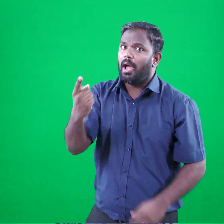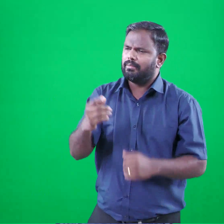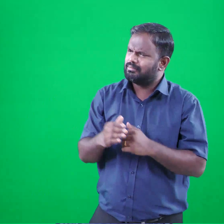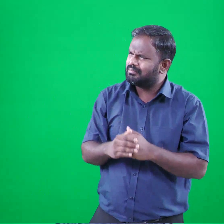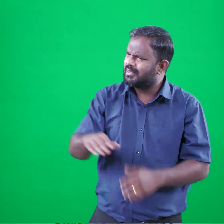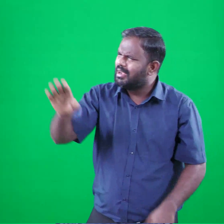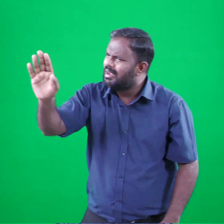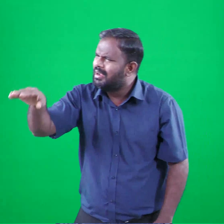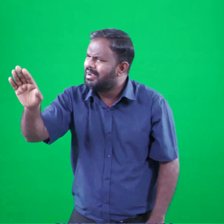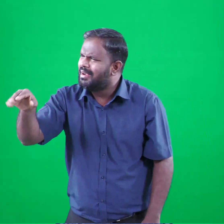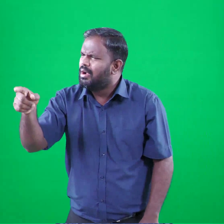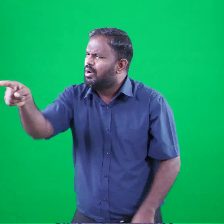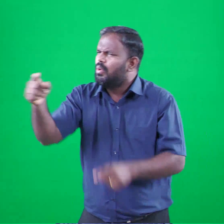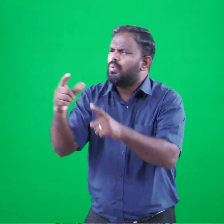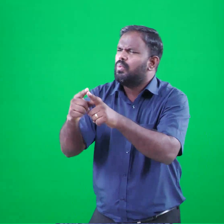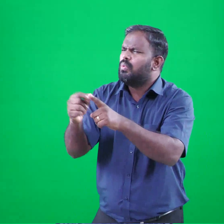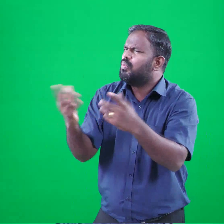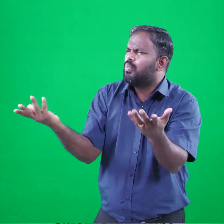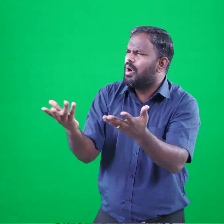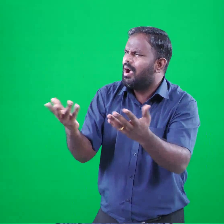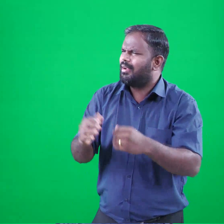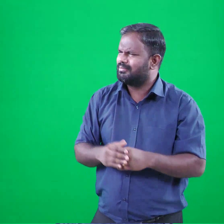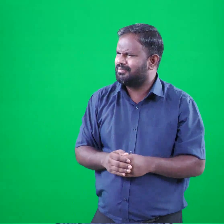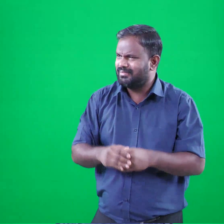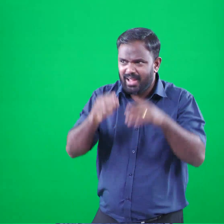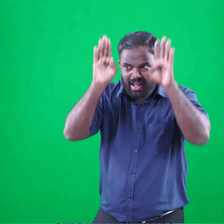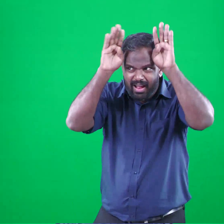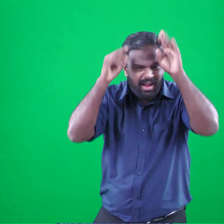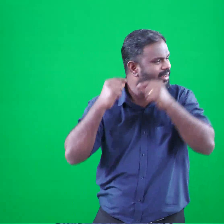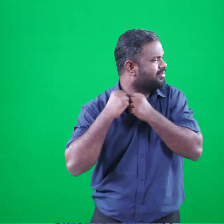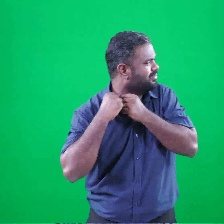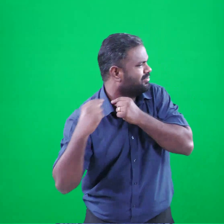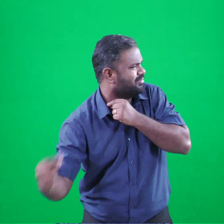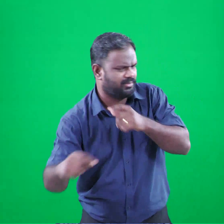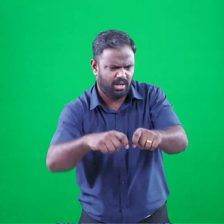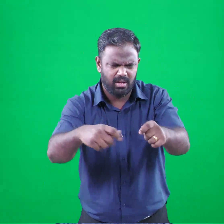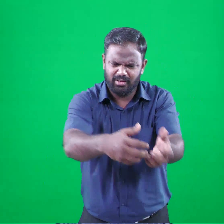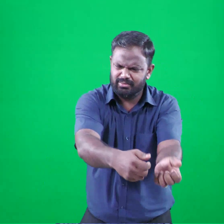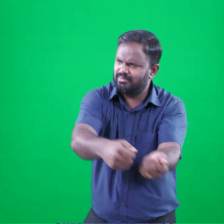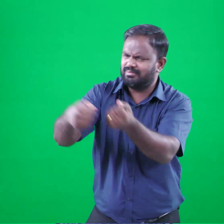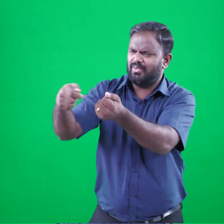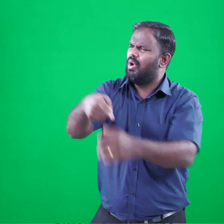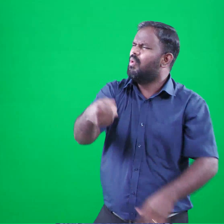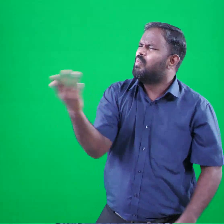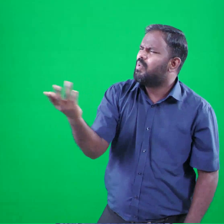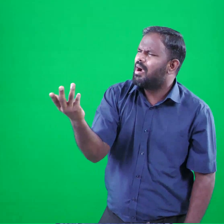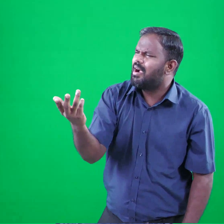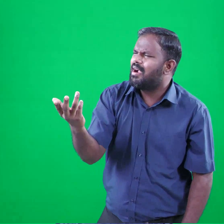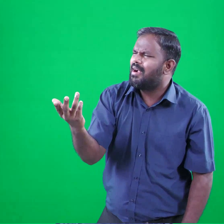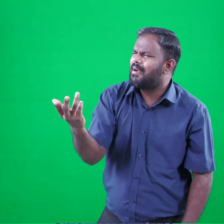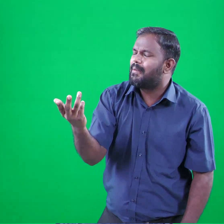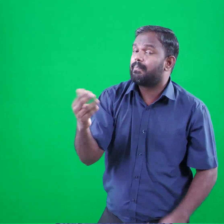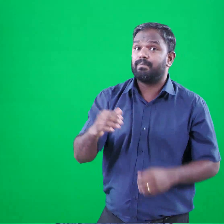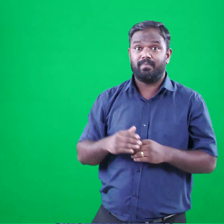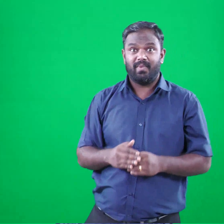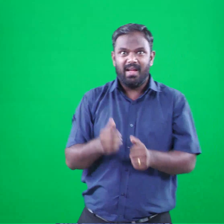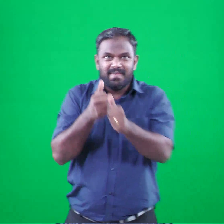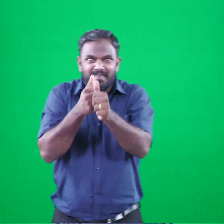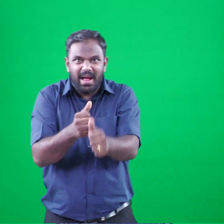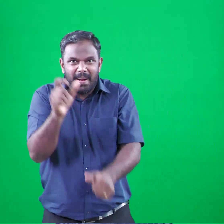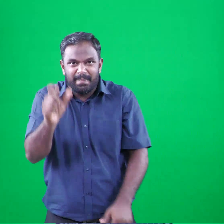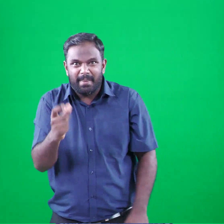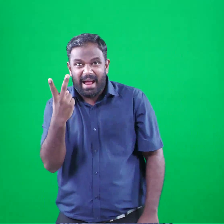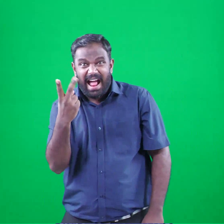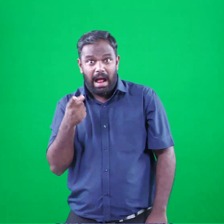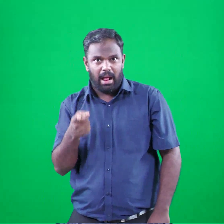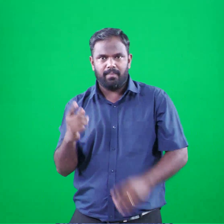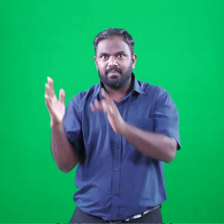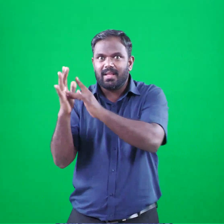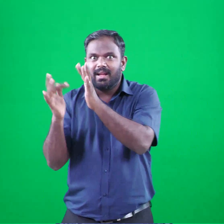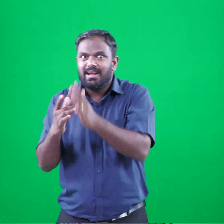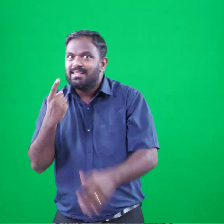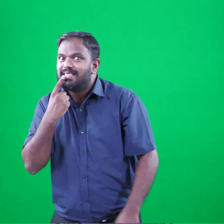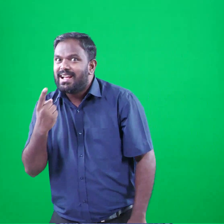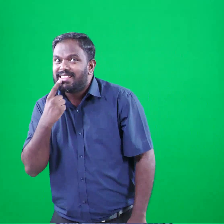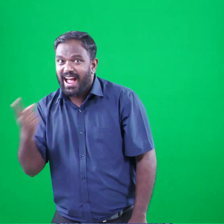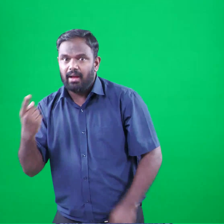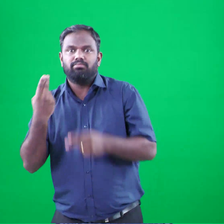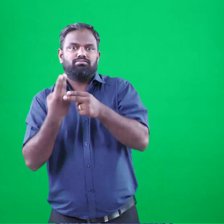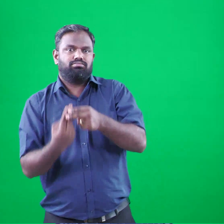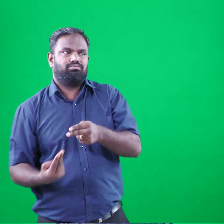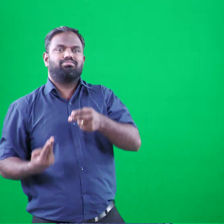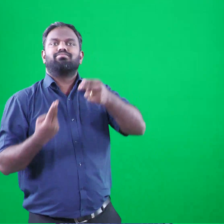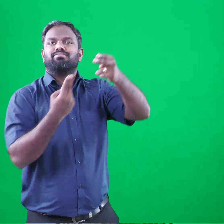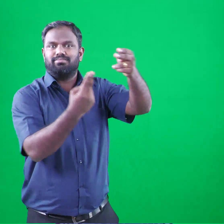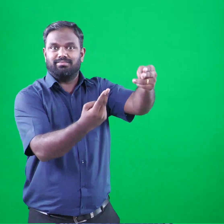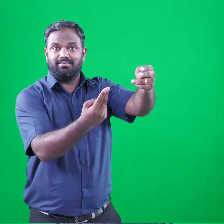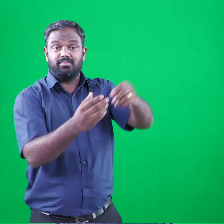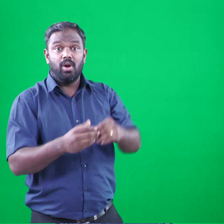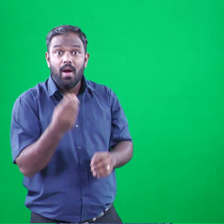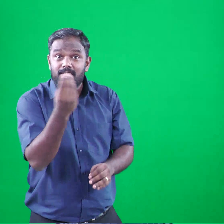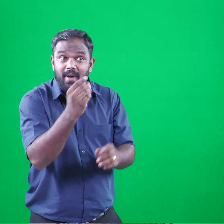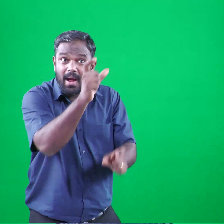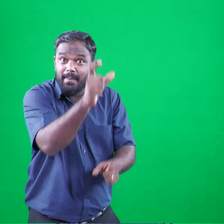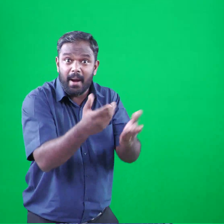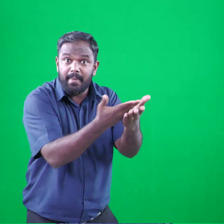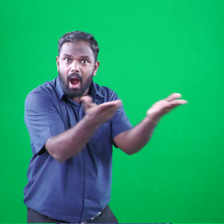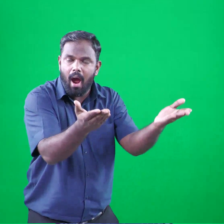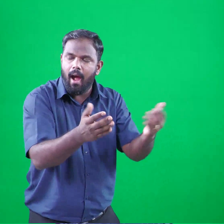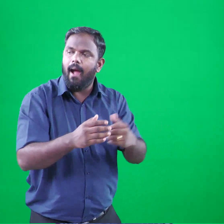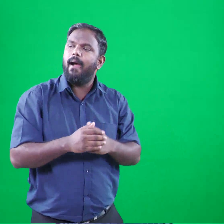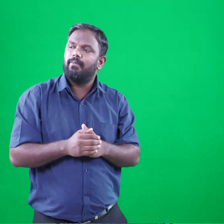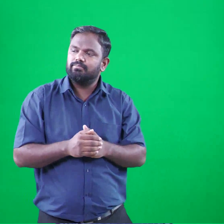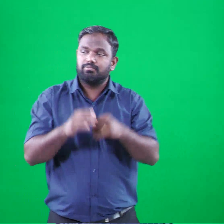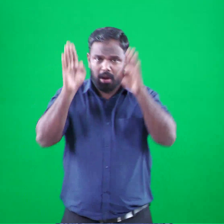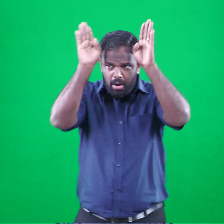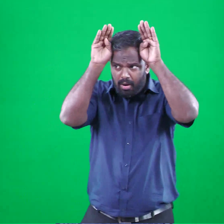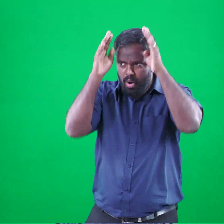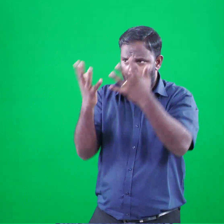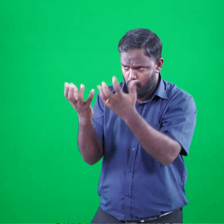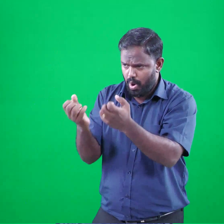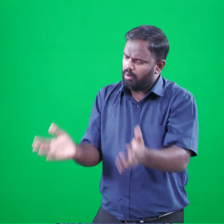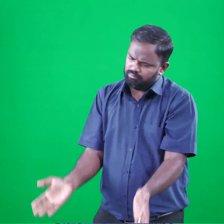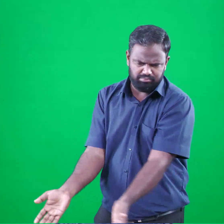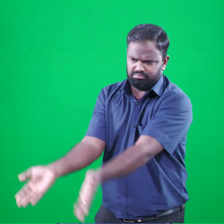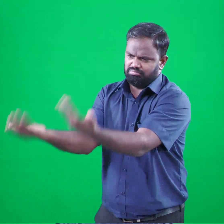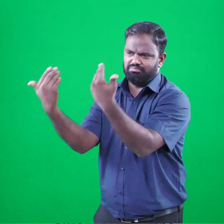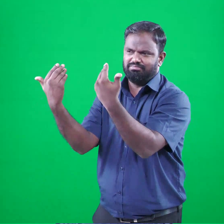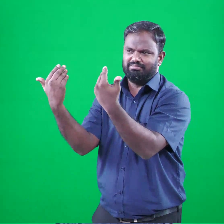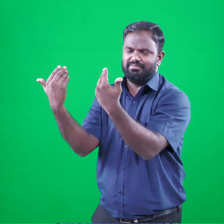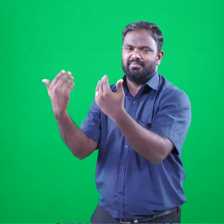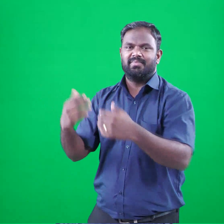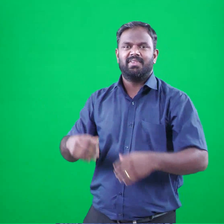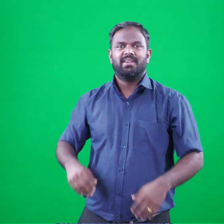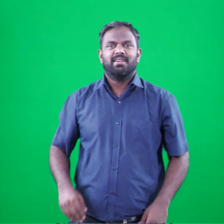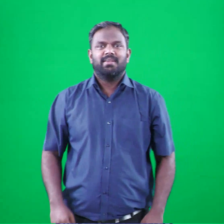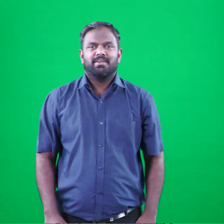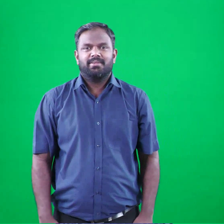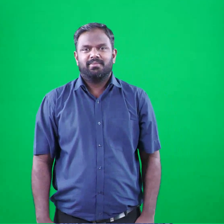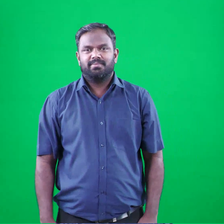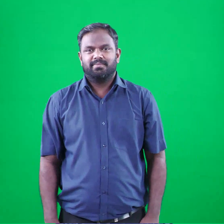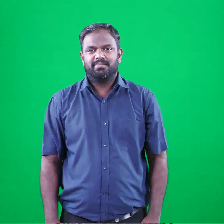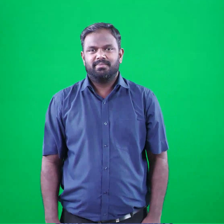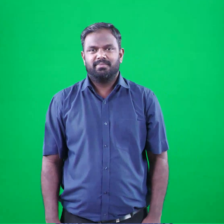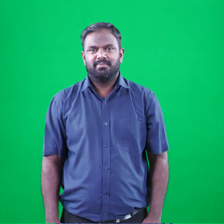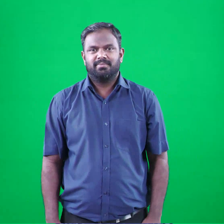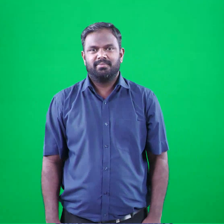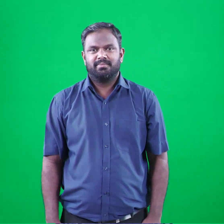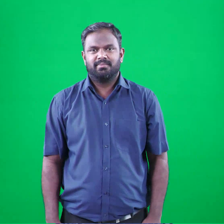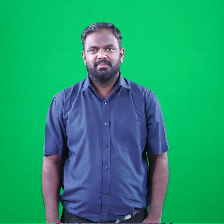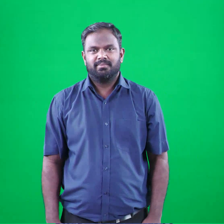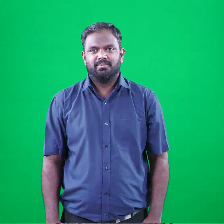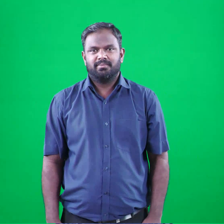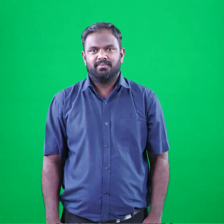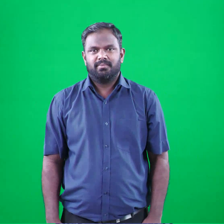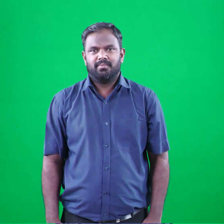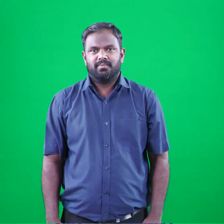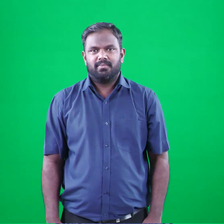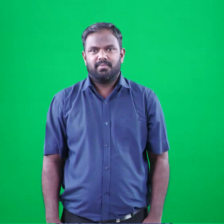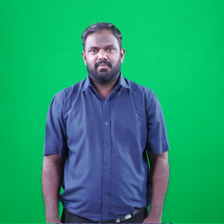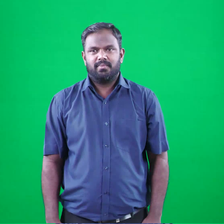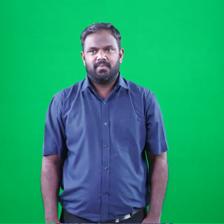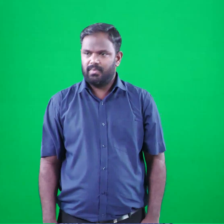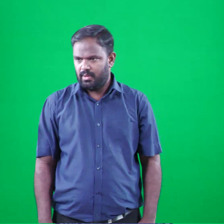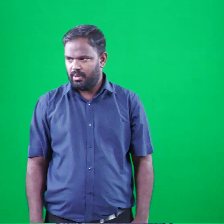The disciples answered as Jesus had instructed them, and the people gave them permission.